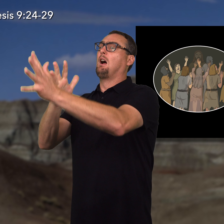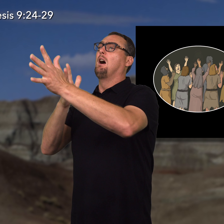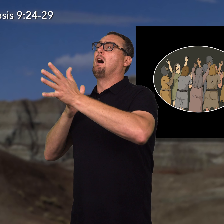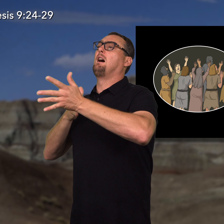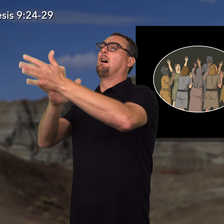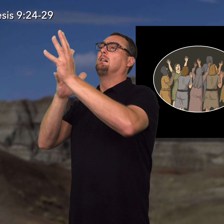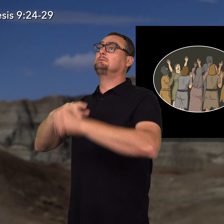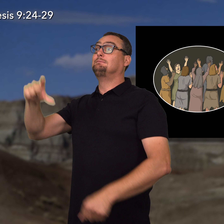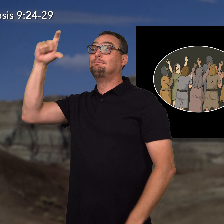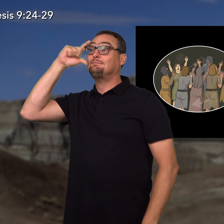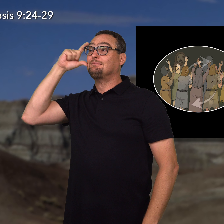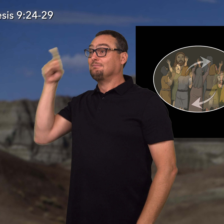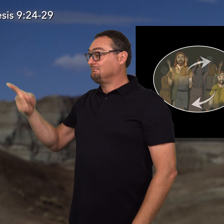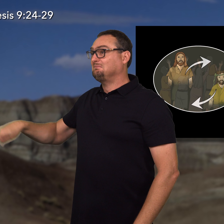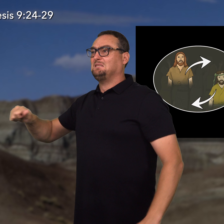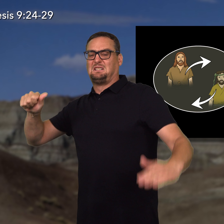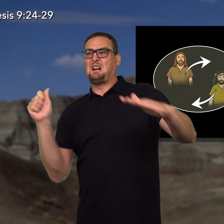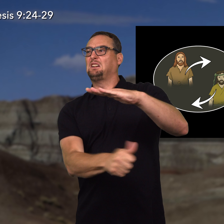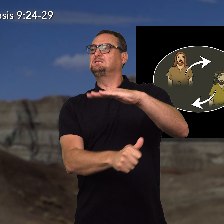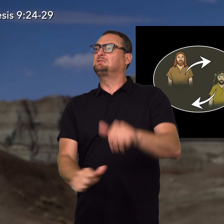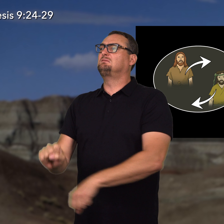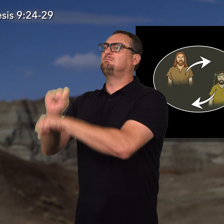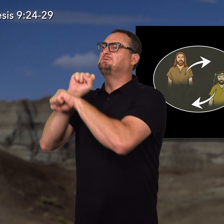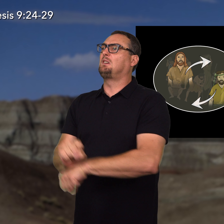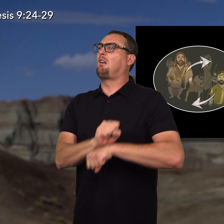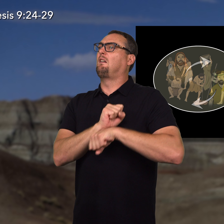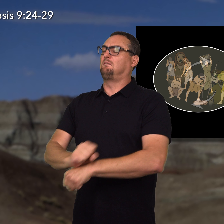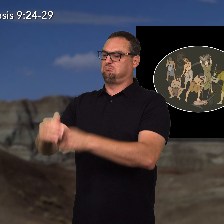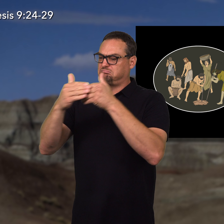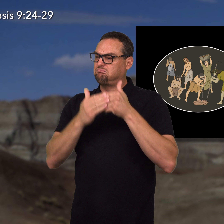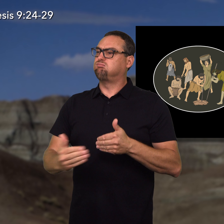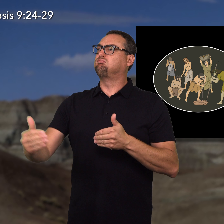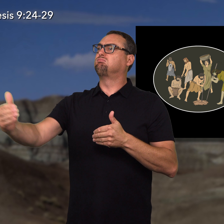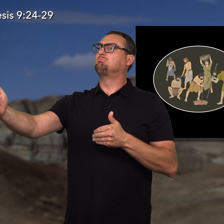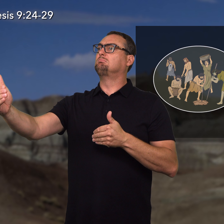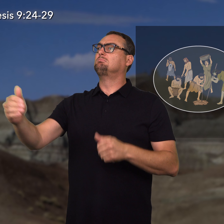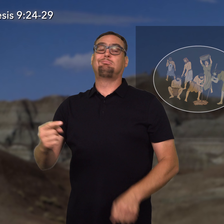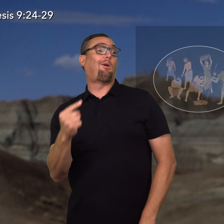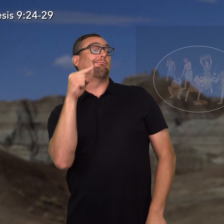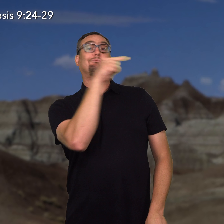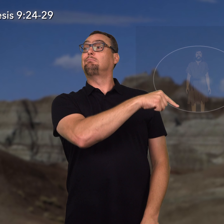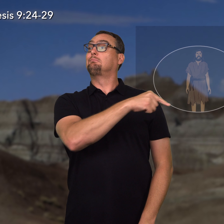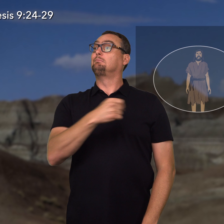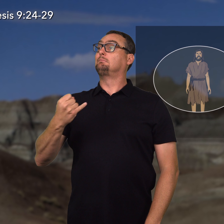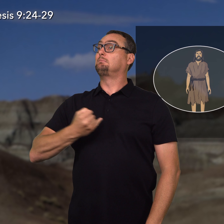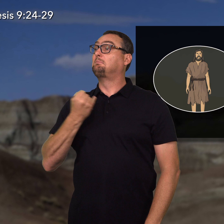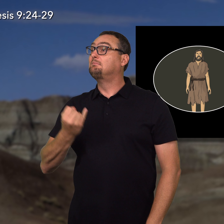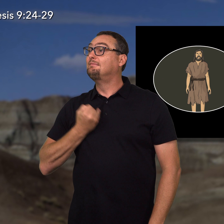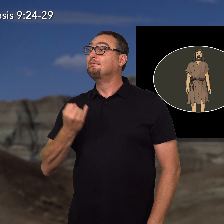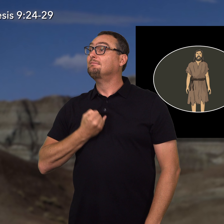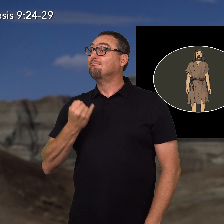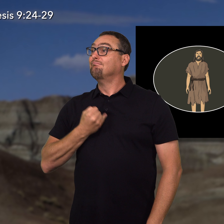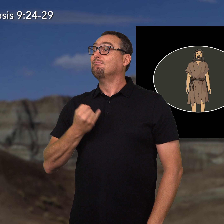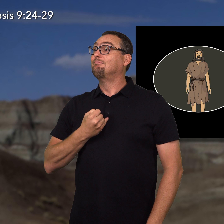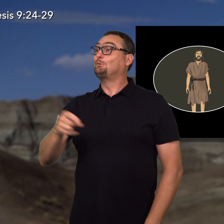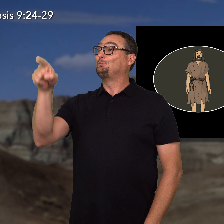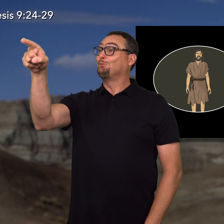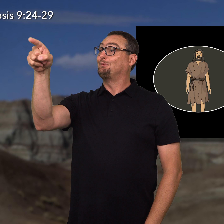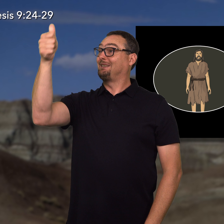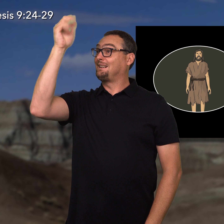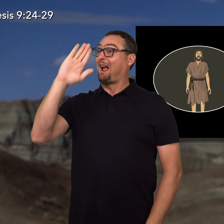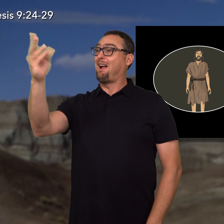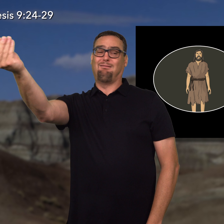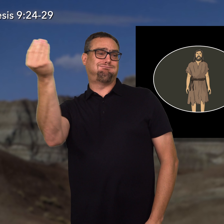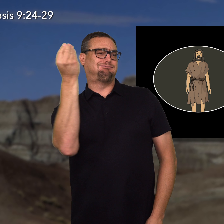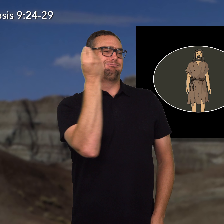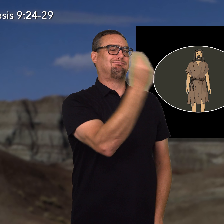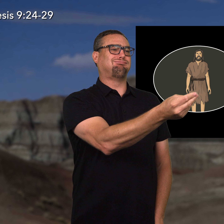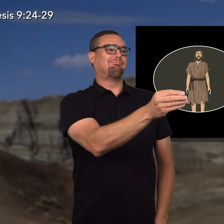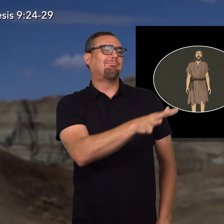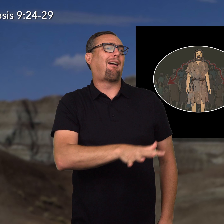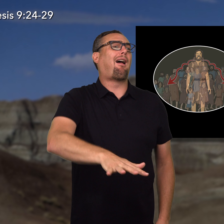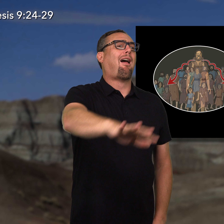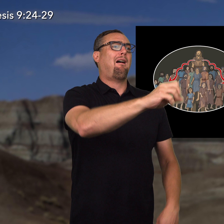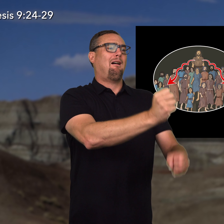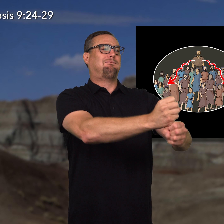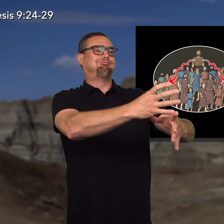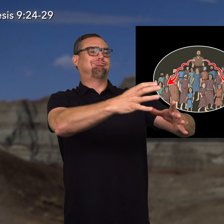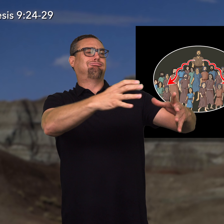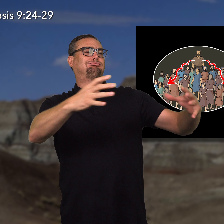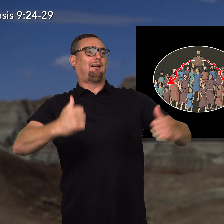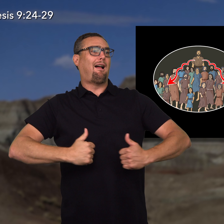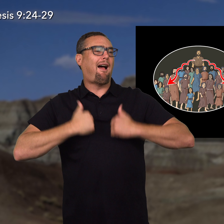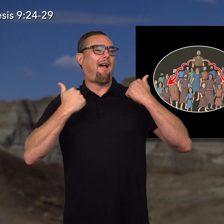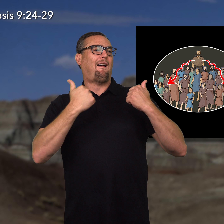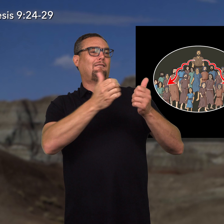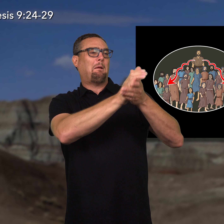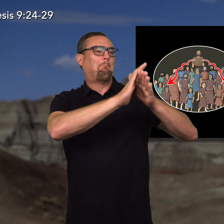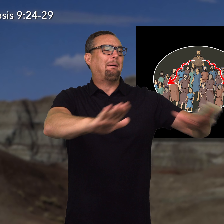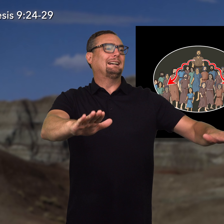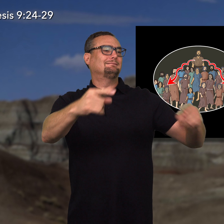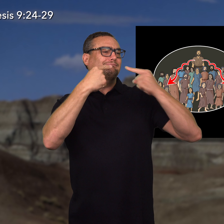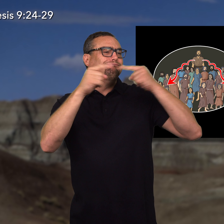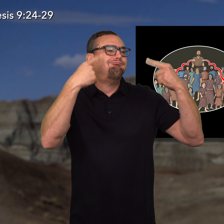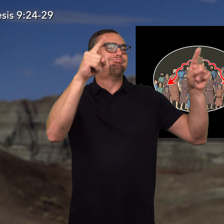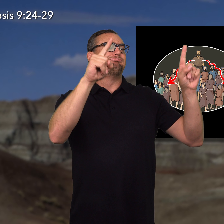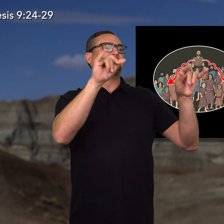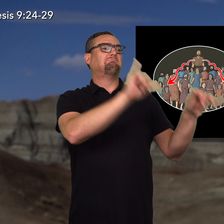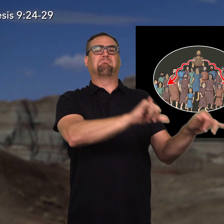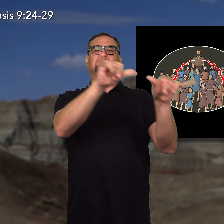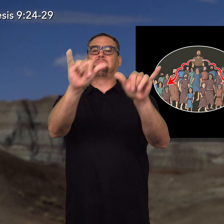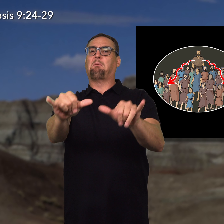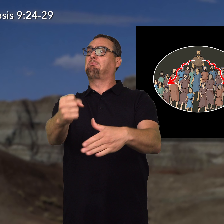May God expand the territory of Japheth;